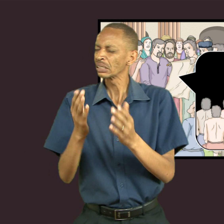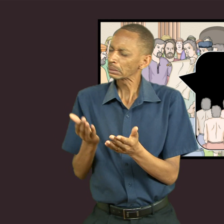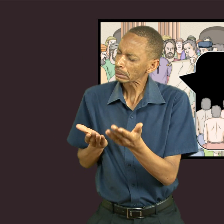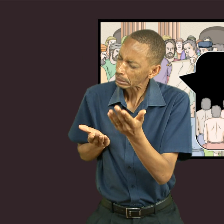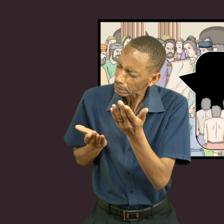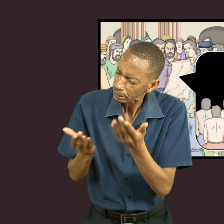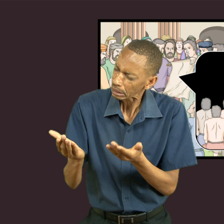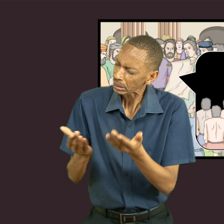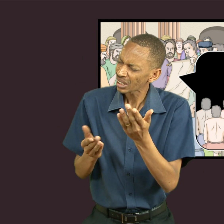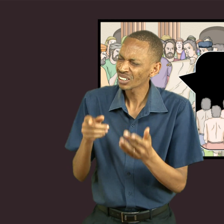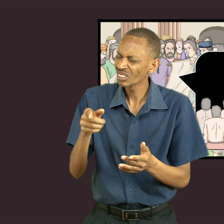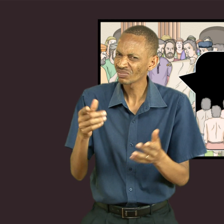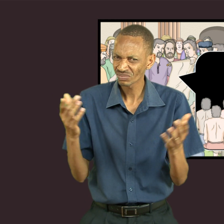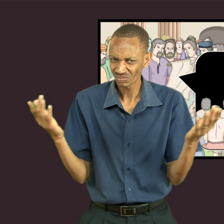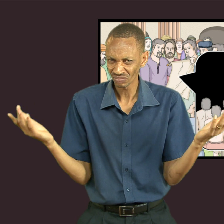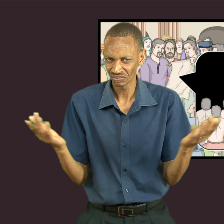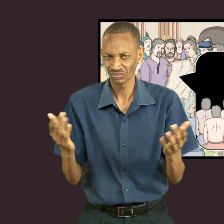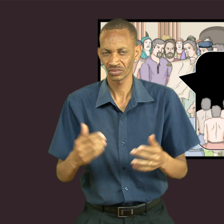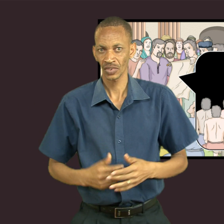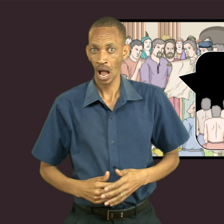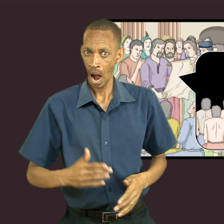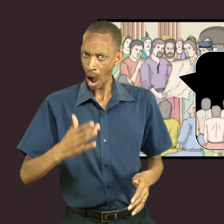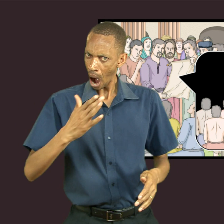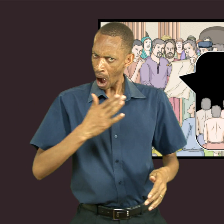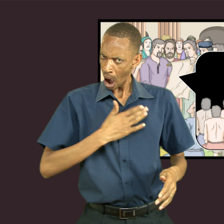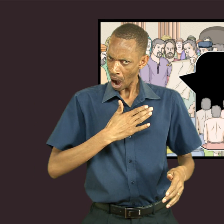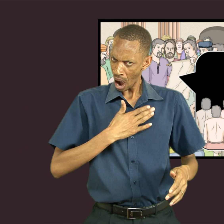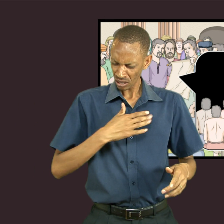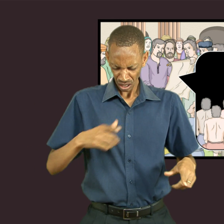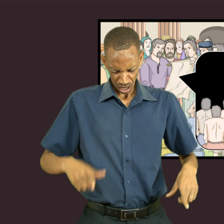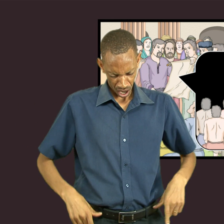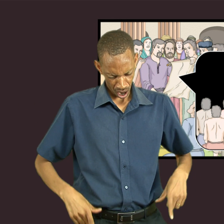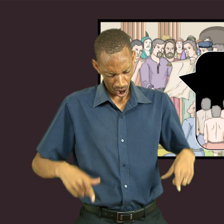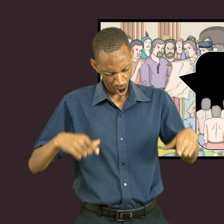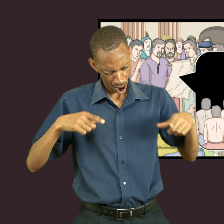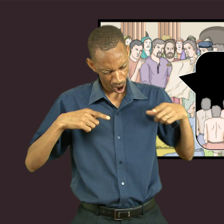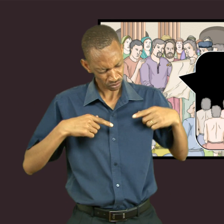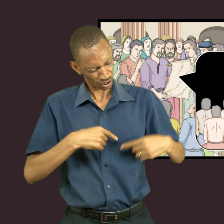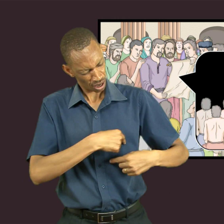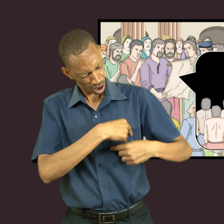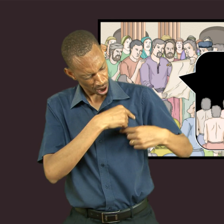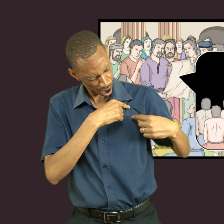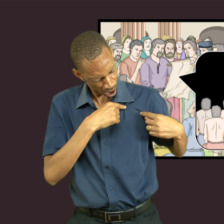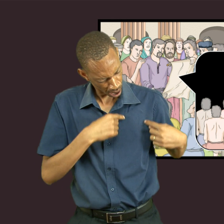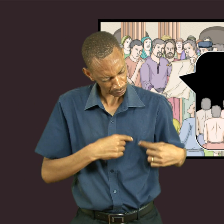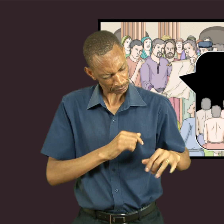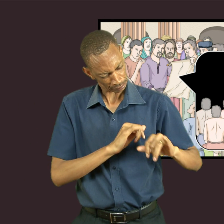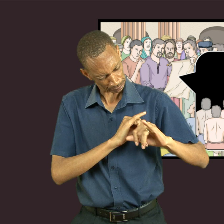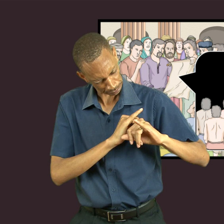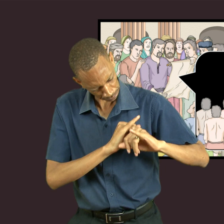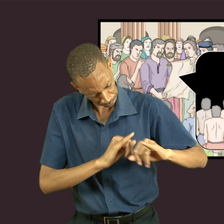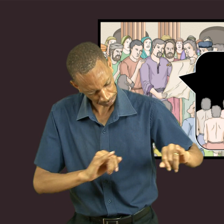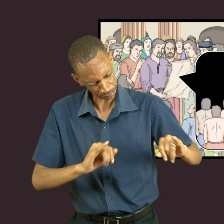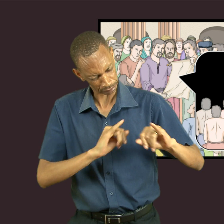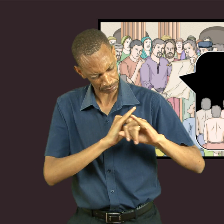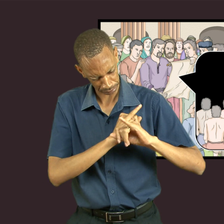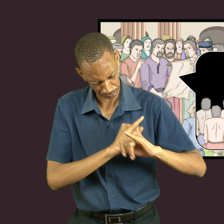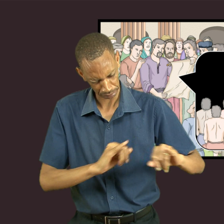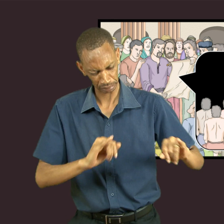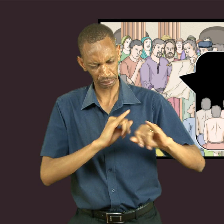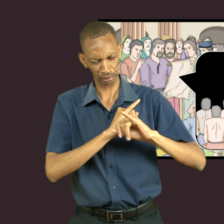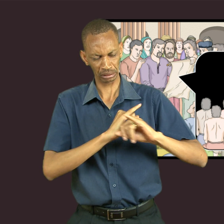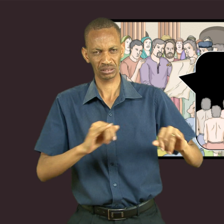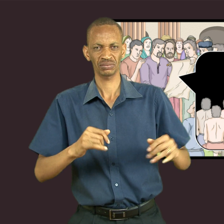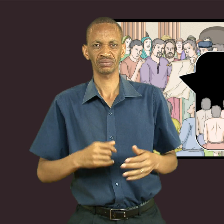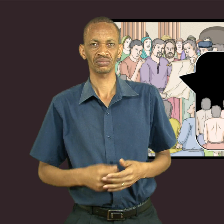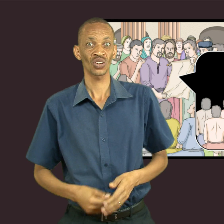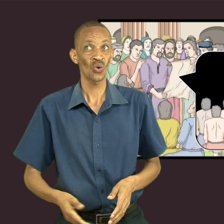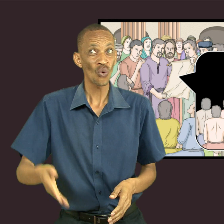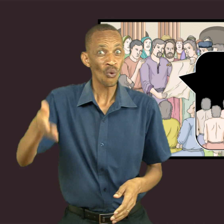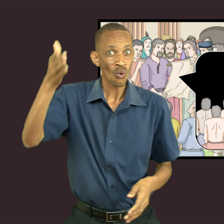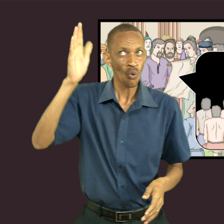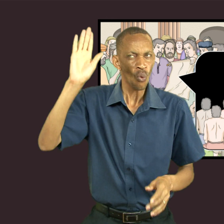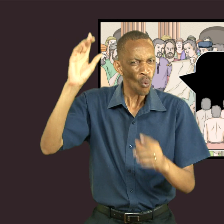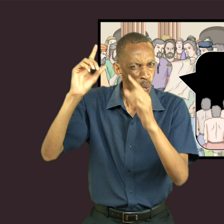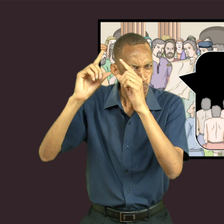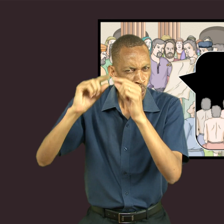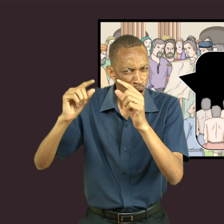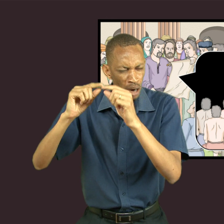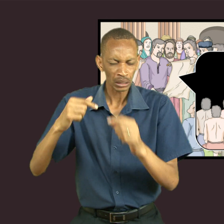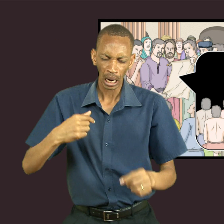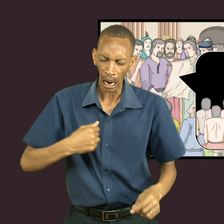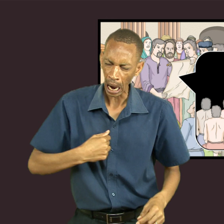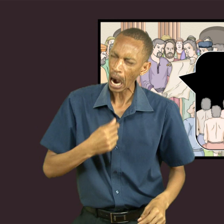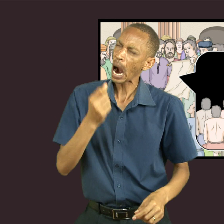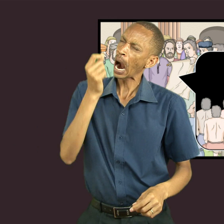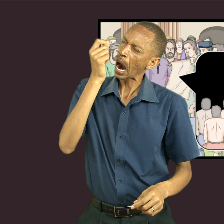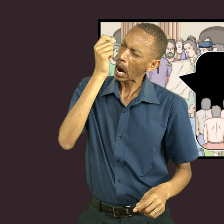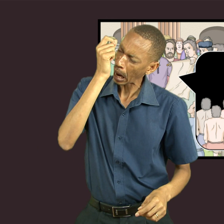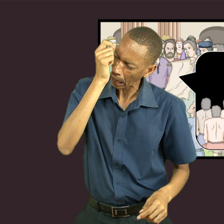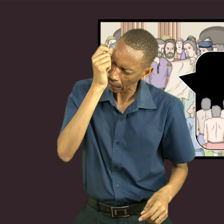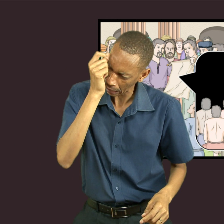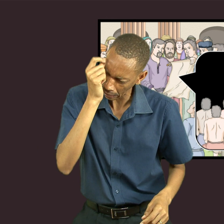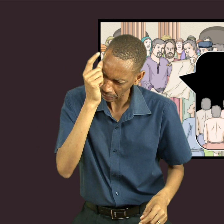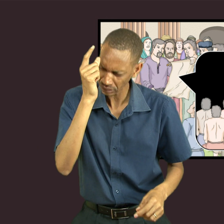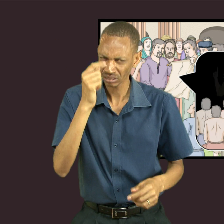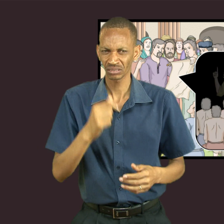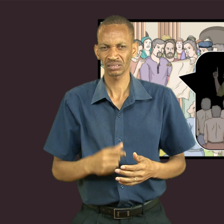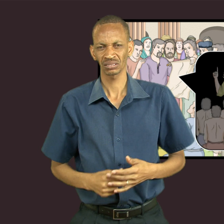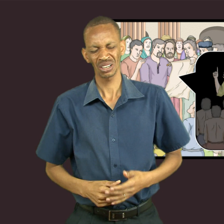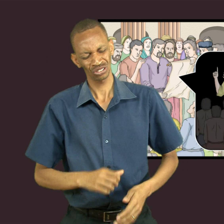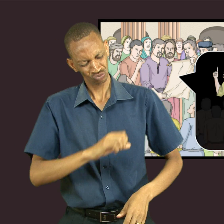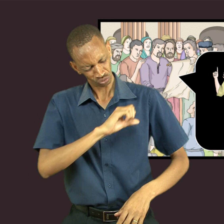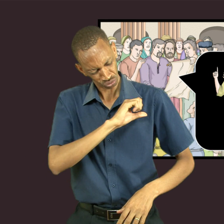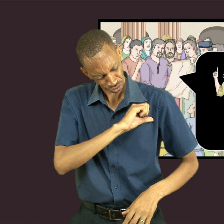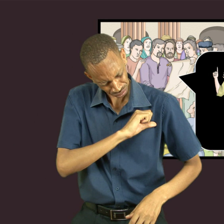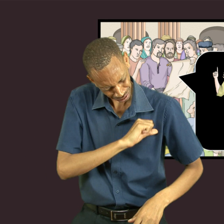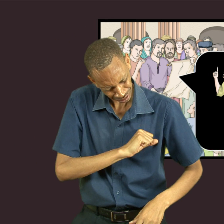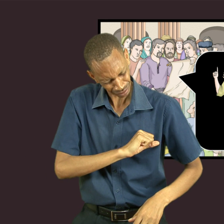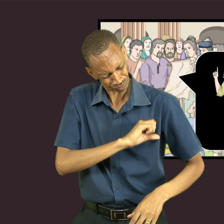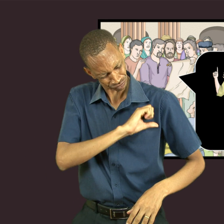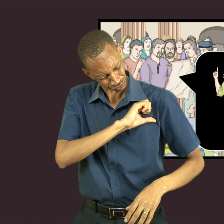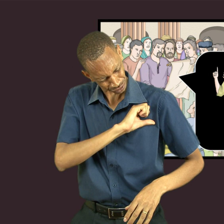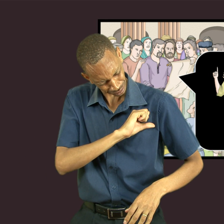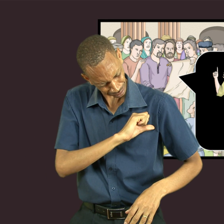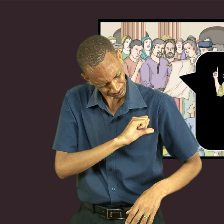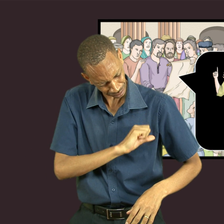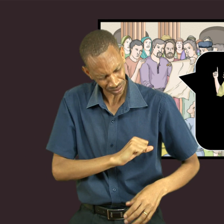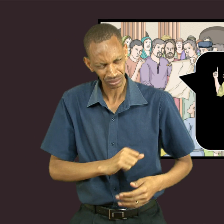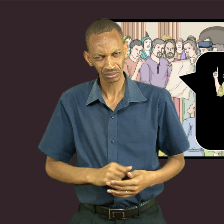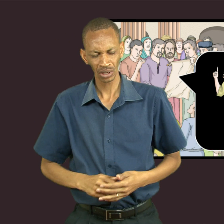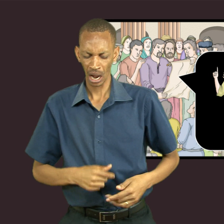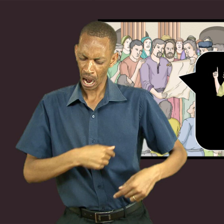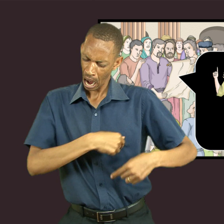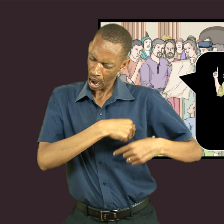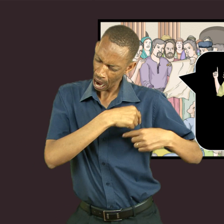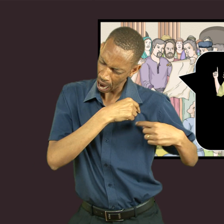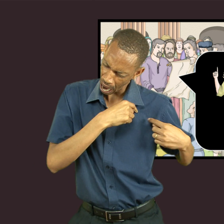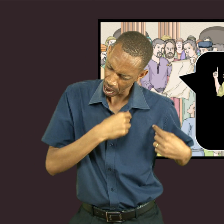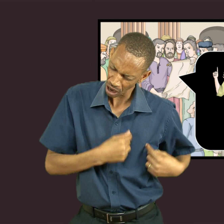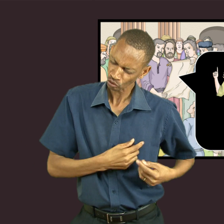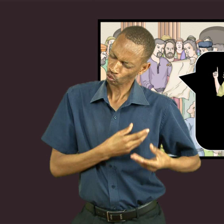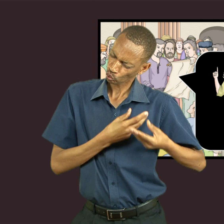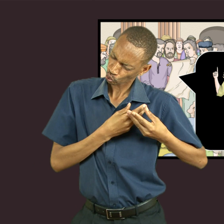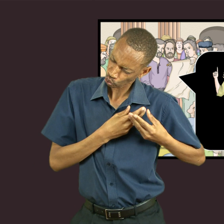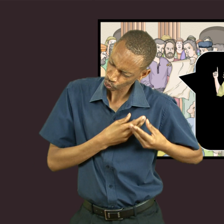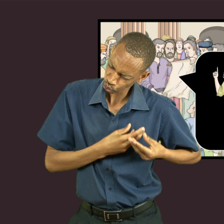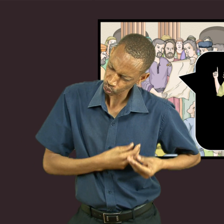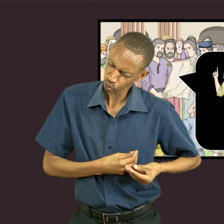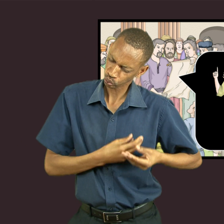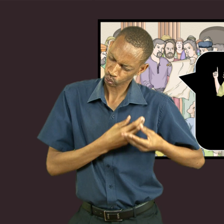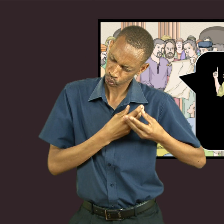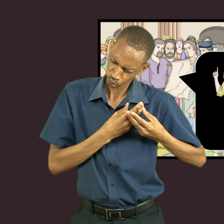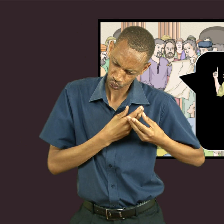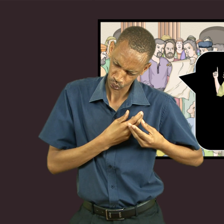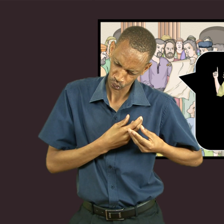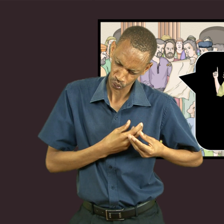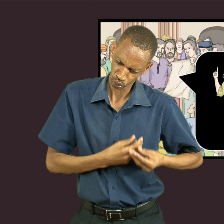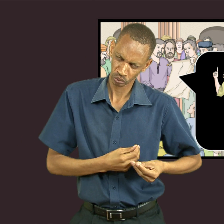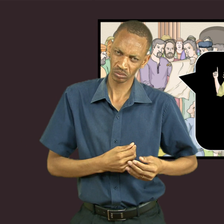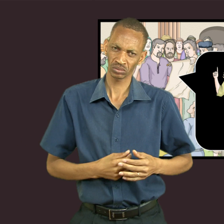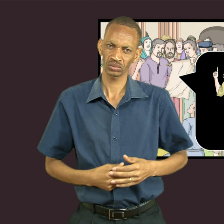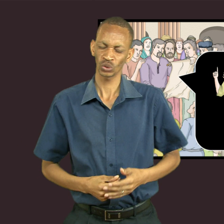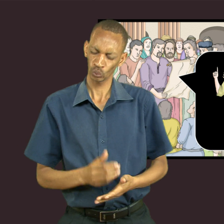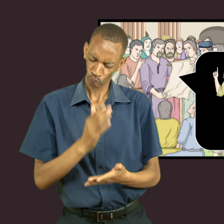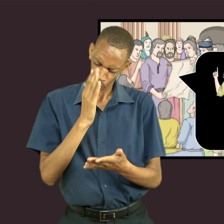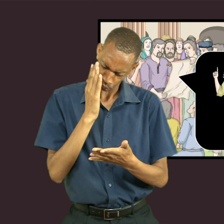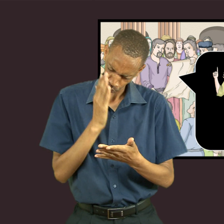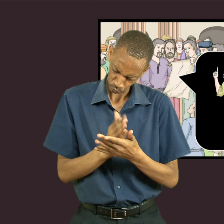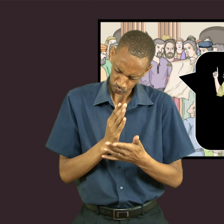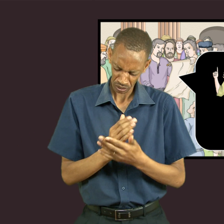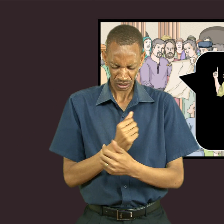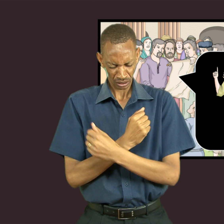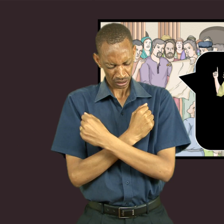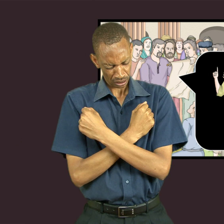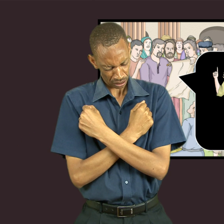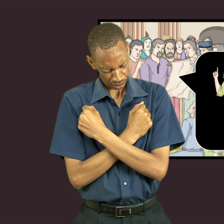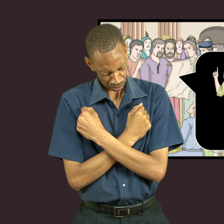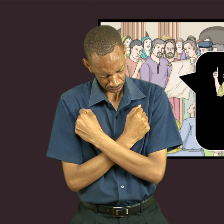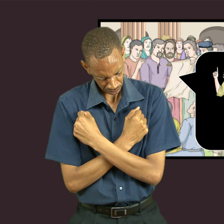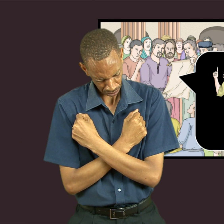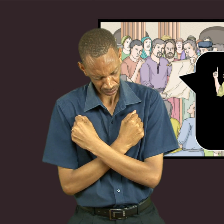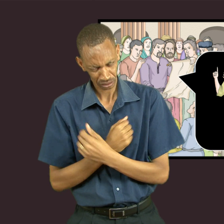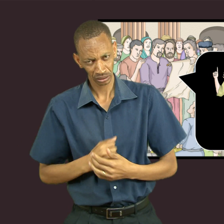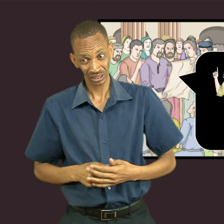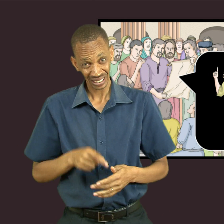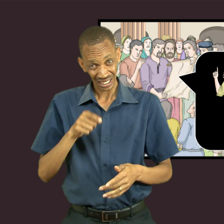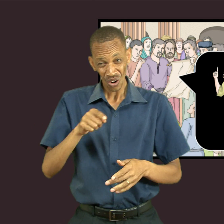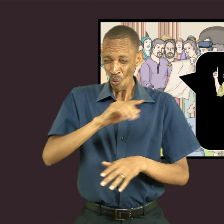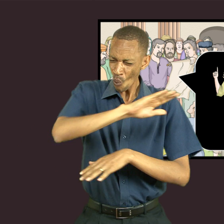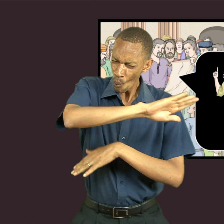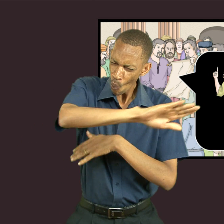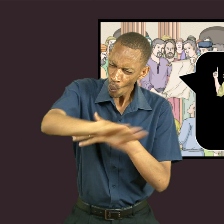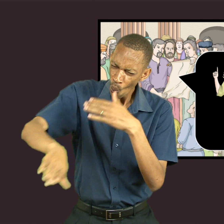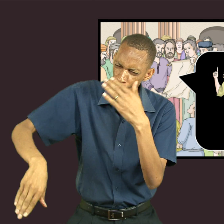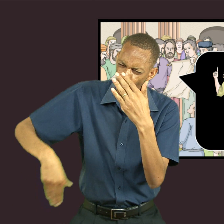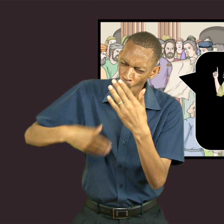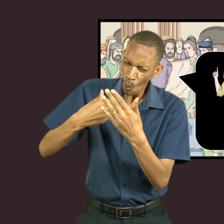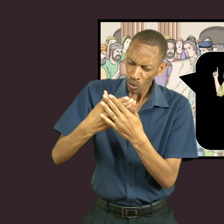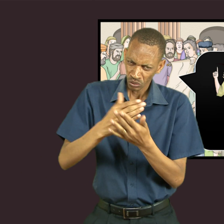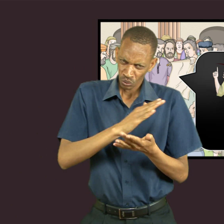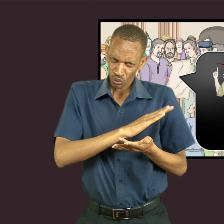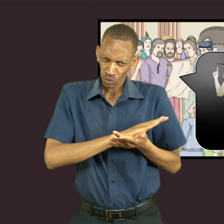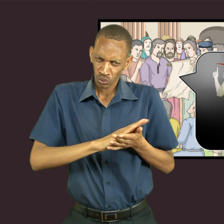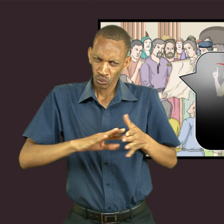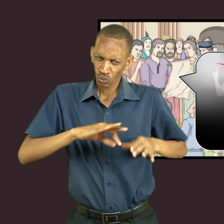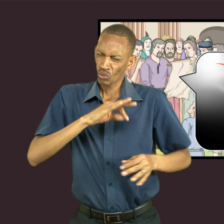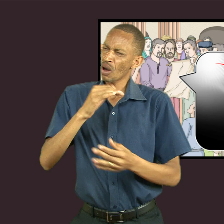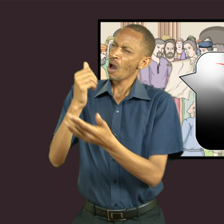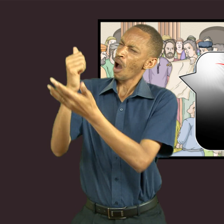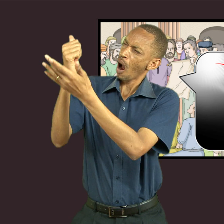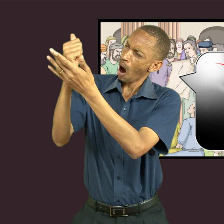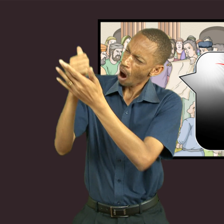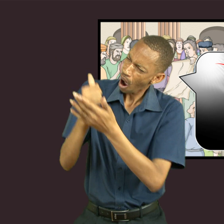in purity, knowledge, patience, and kindness;